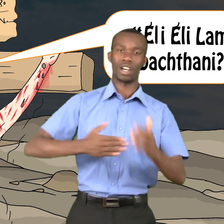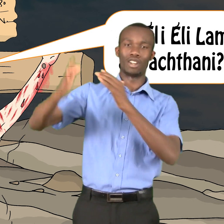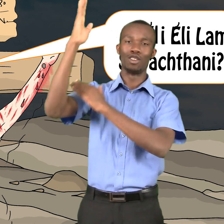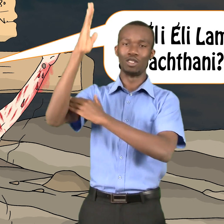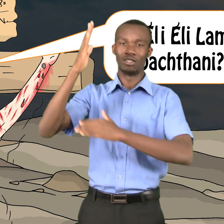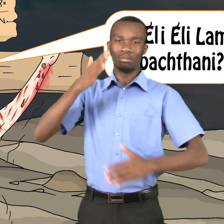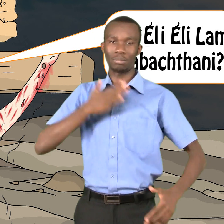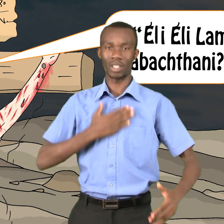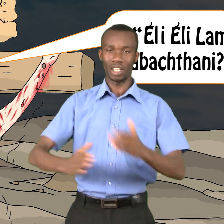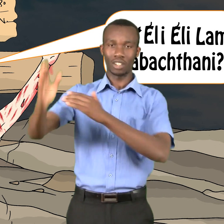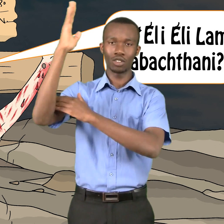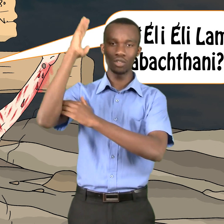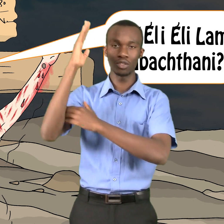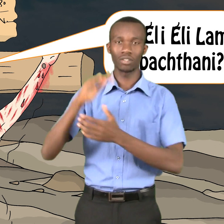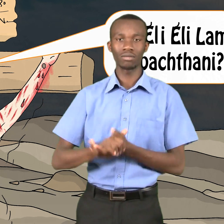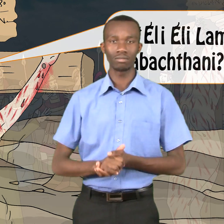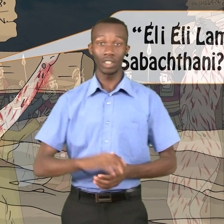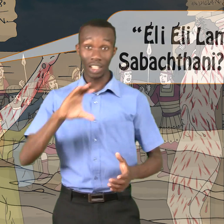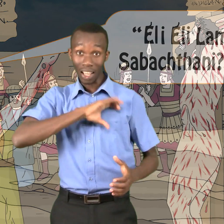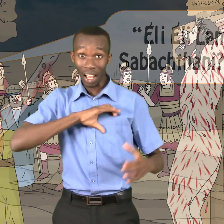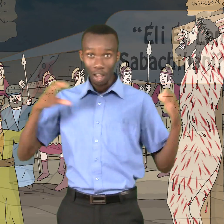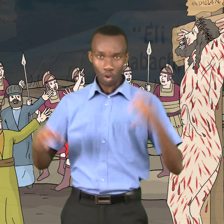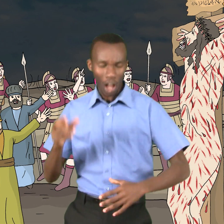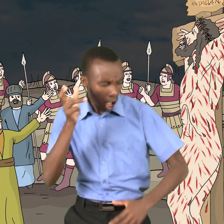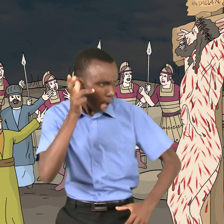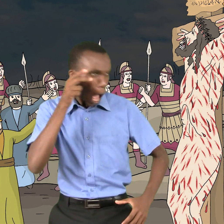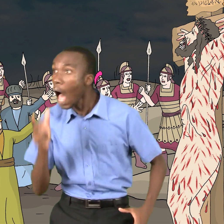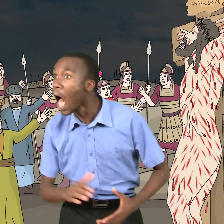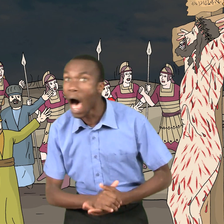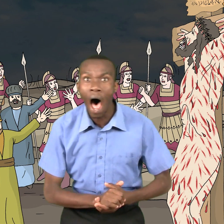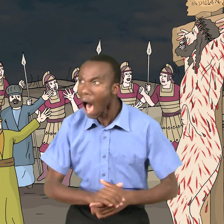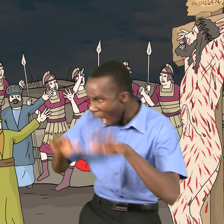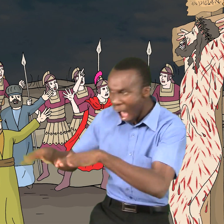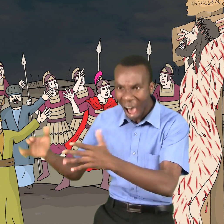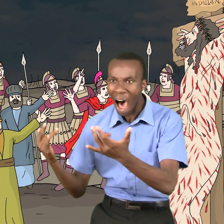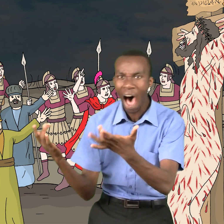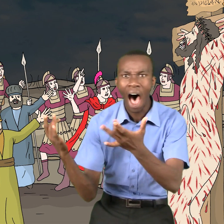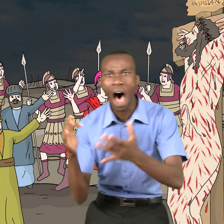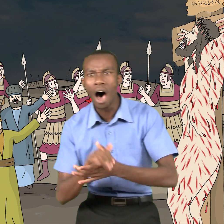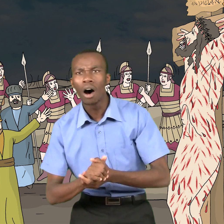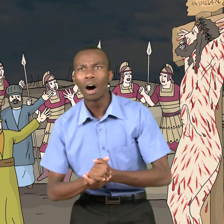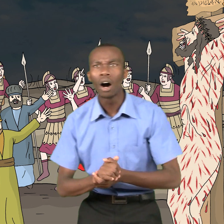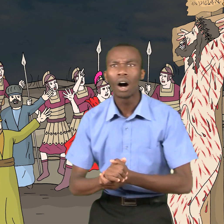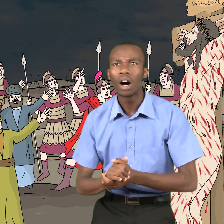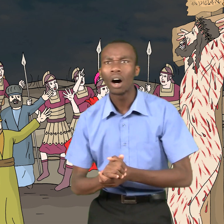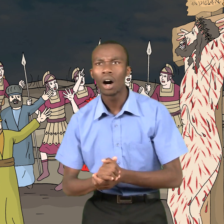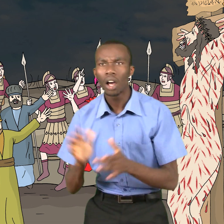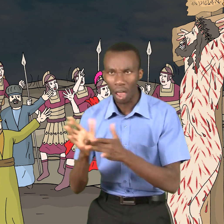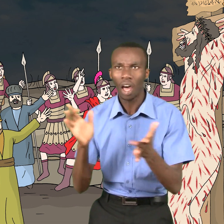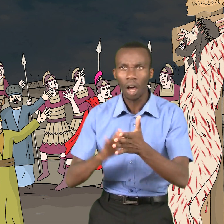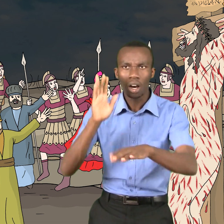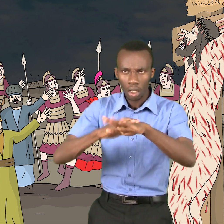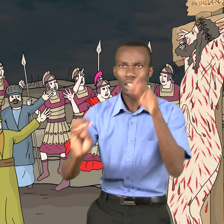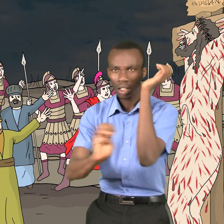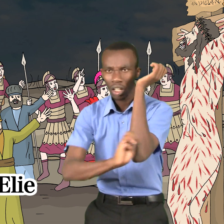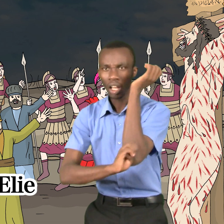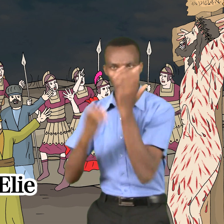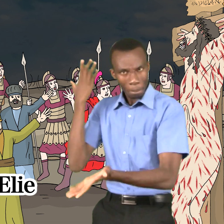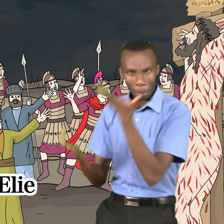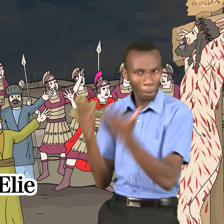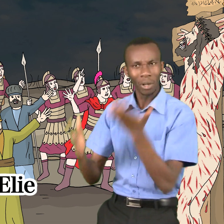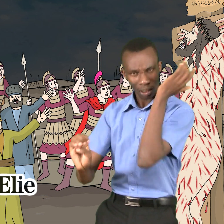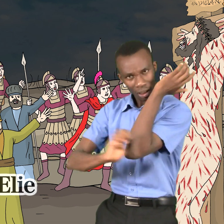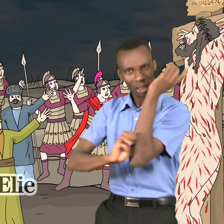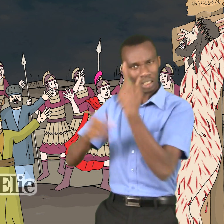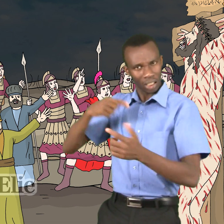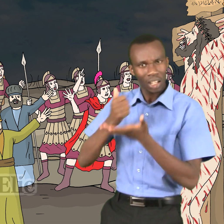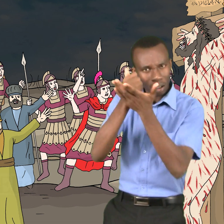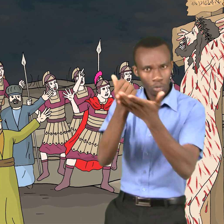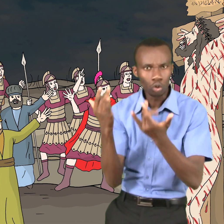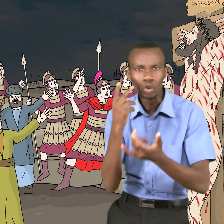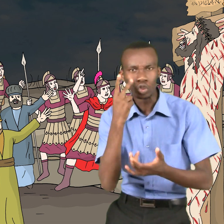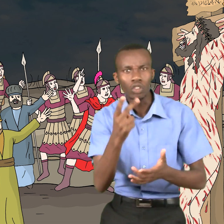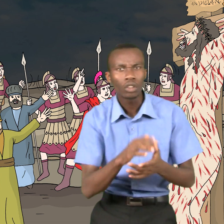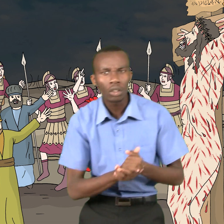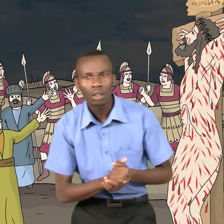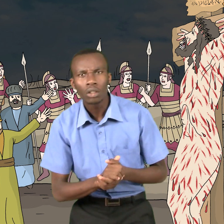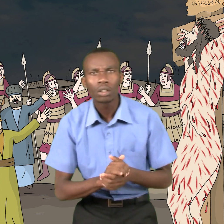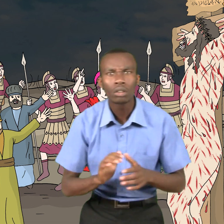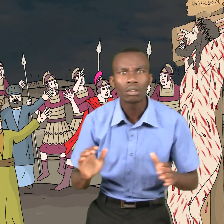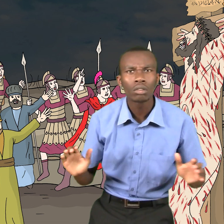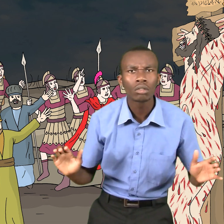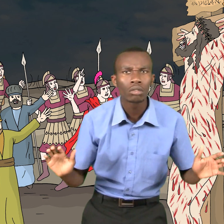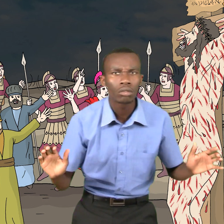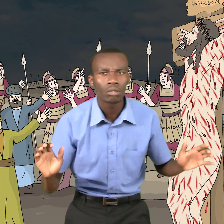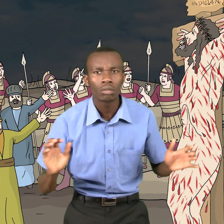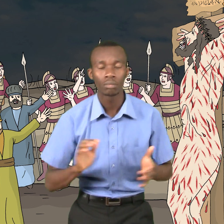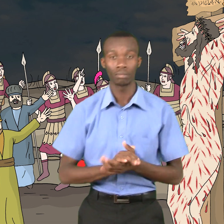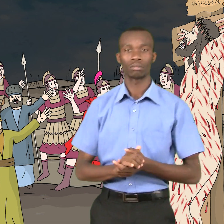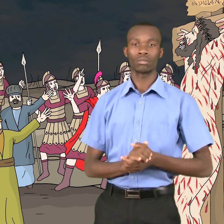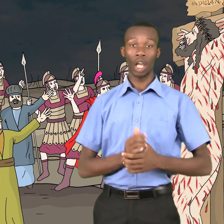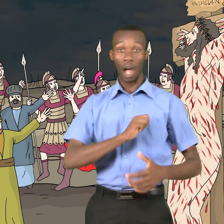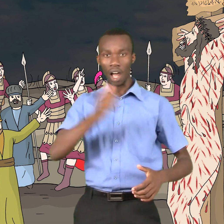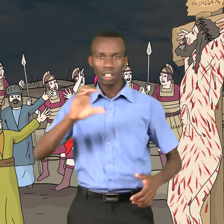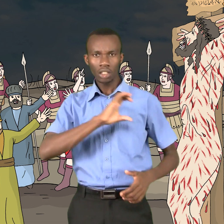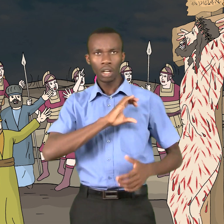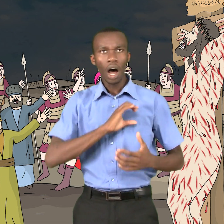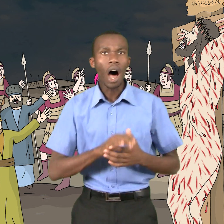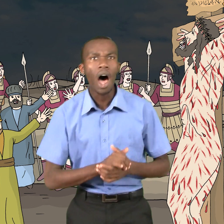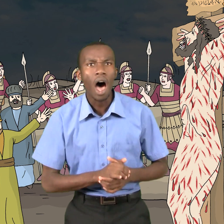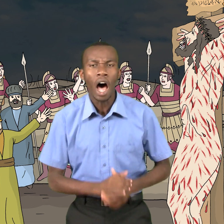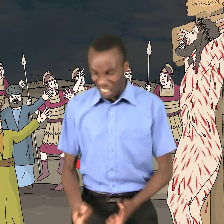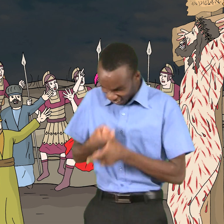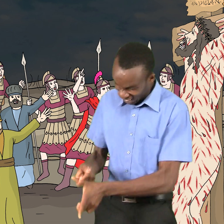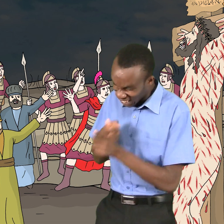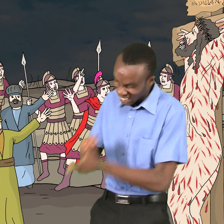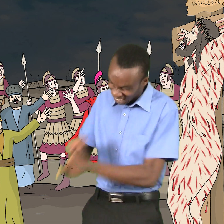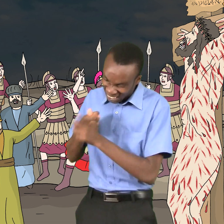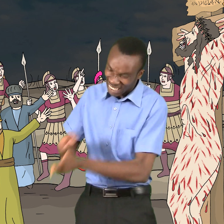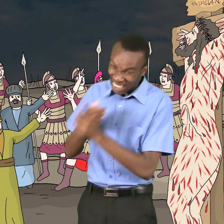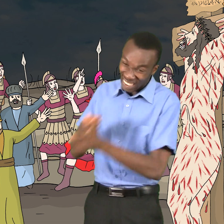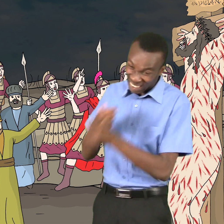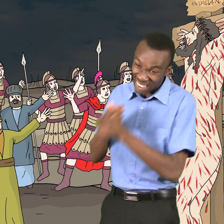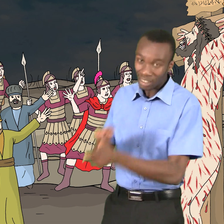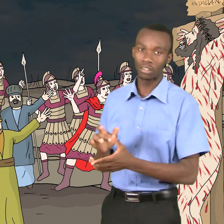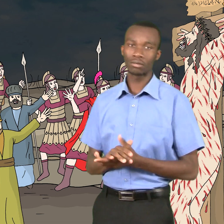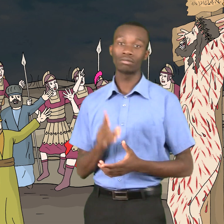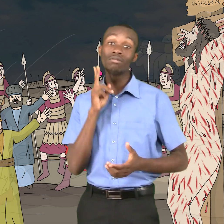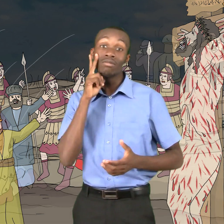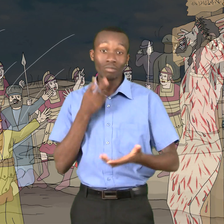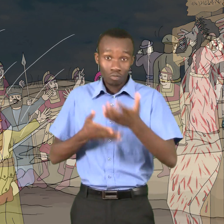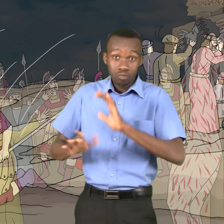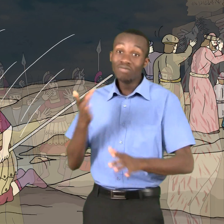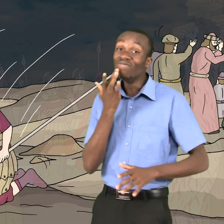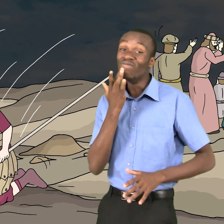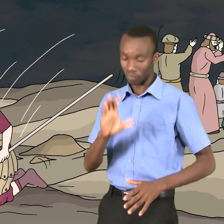When some of those standing there heard this, they said, “He is calling Elijah.”